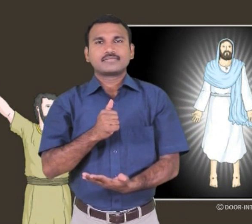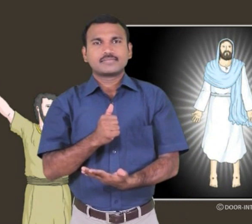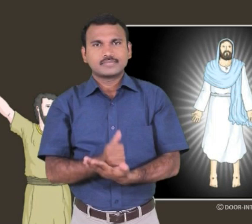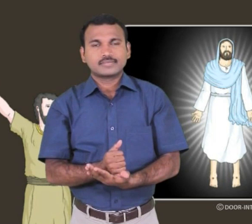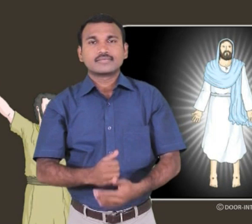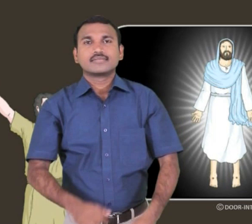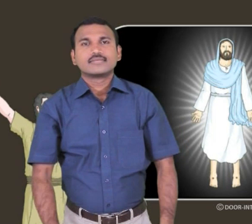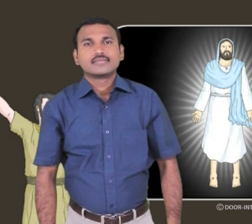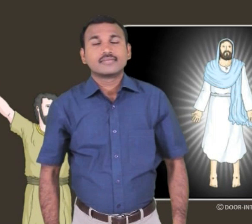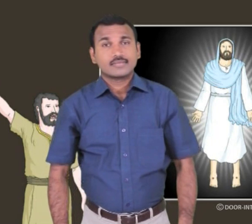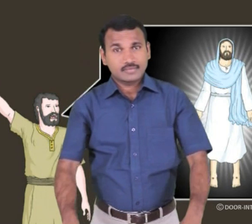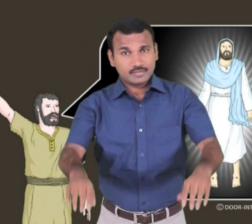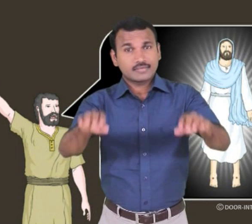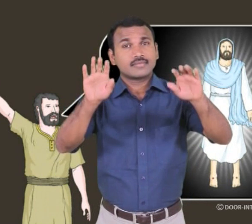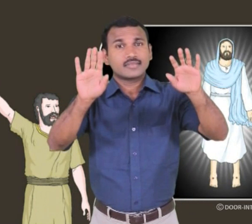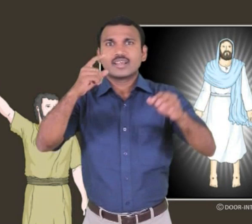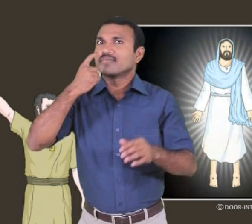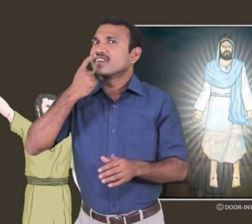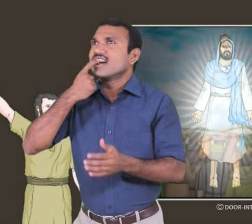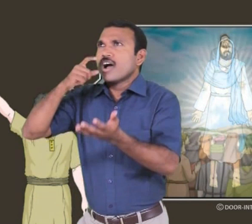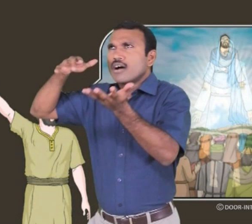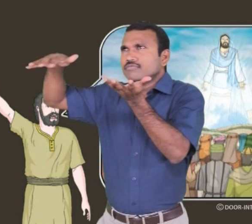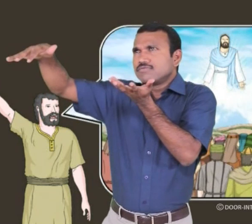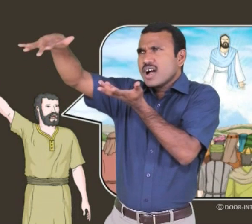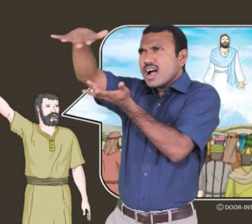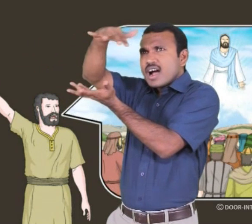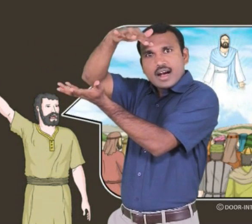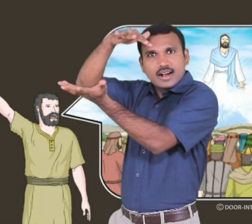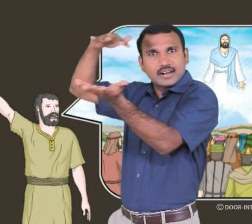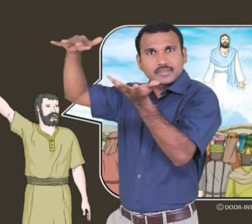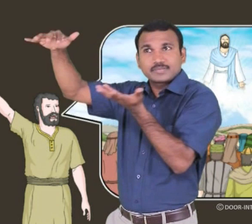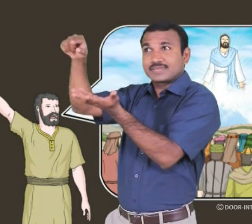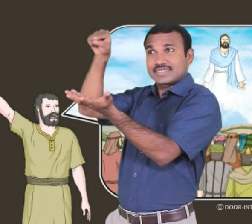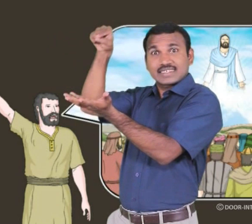Amen.